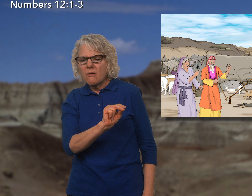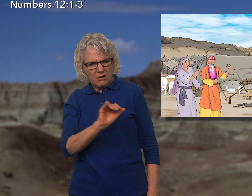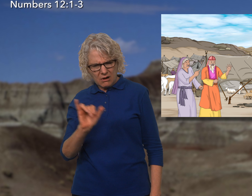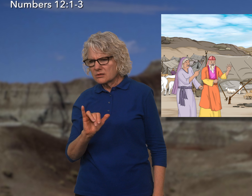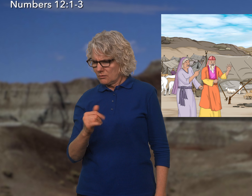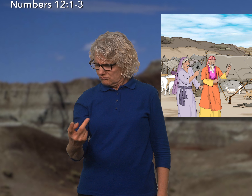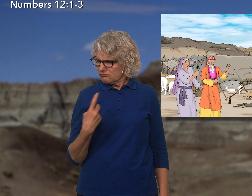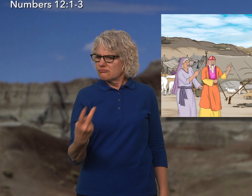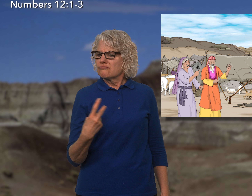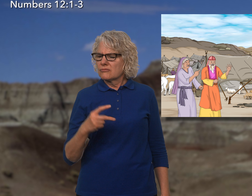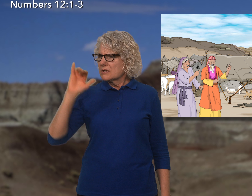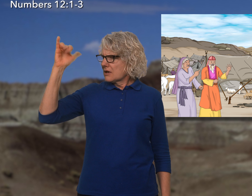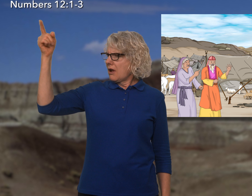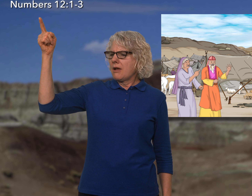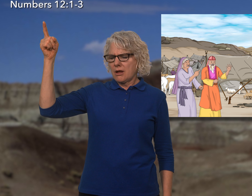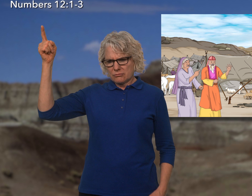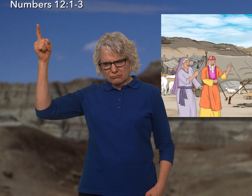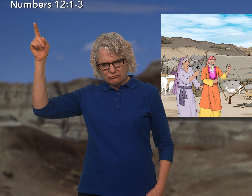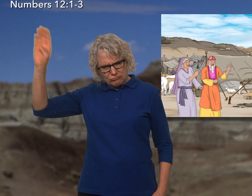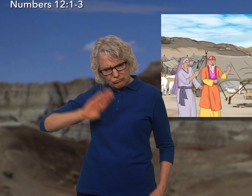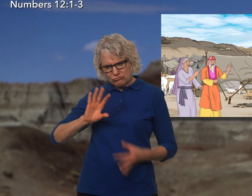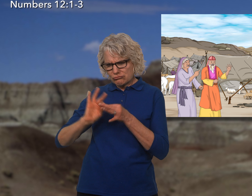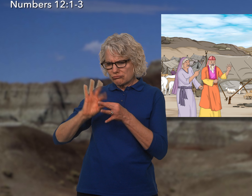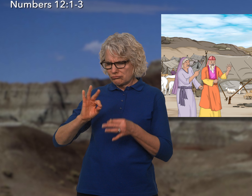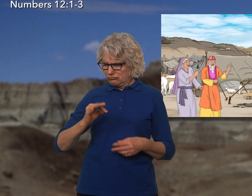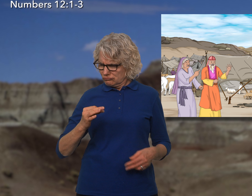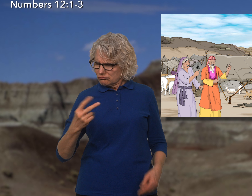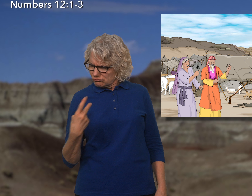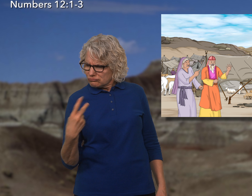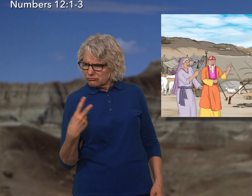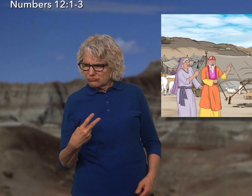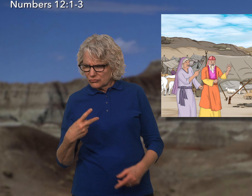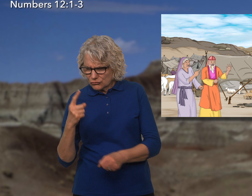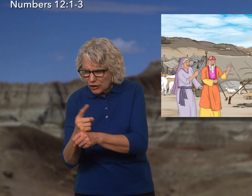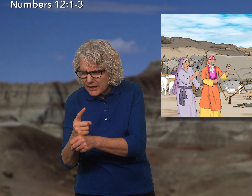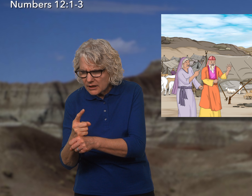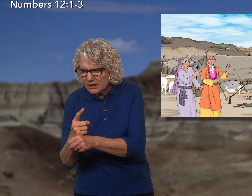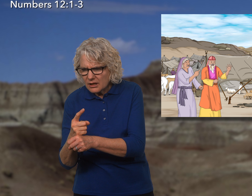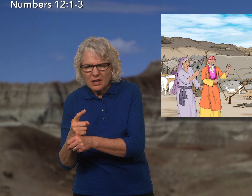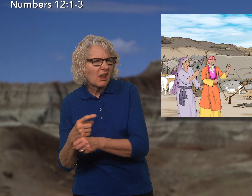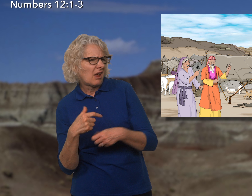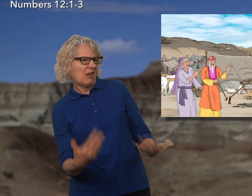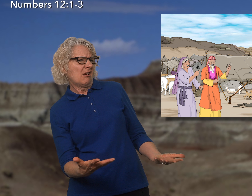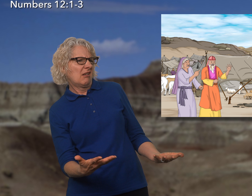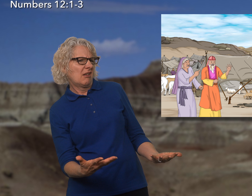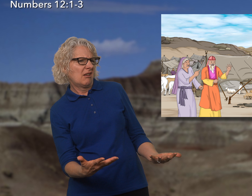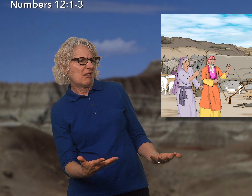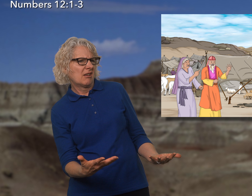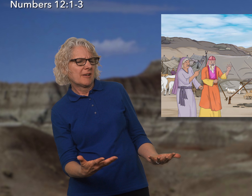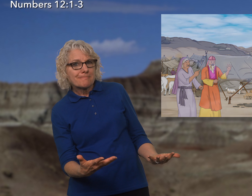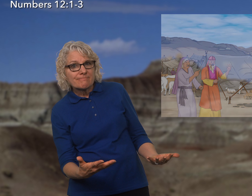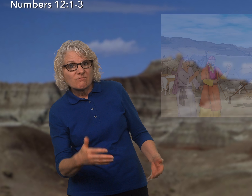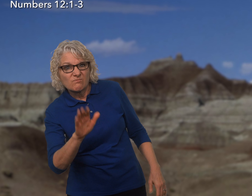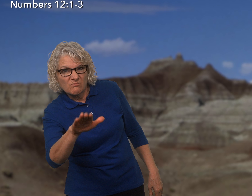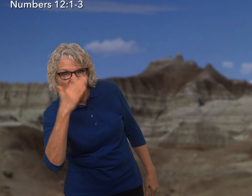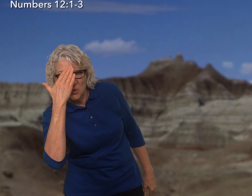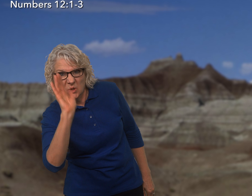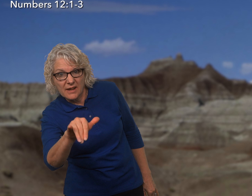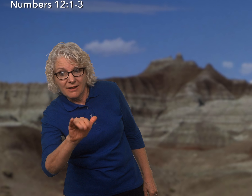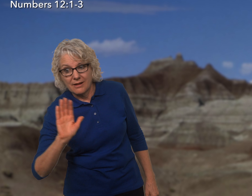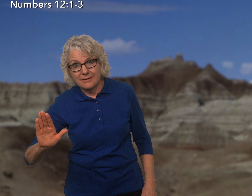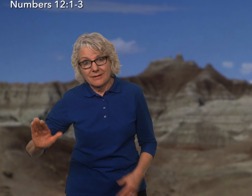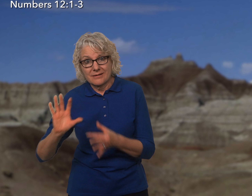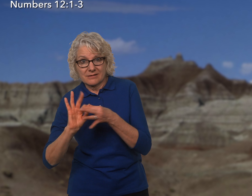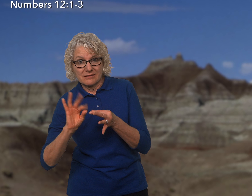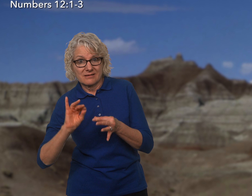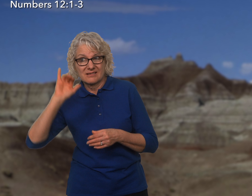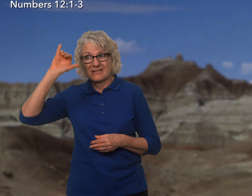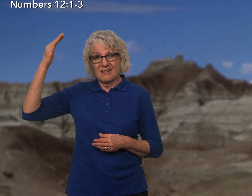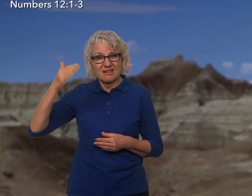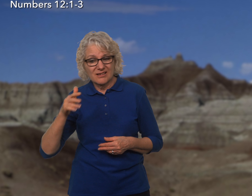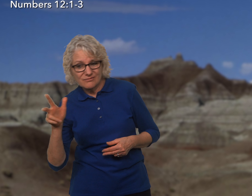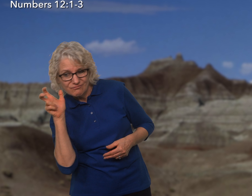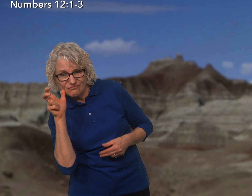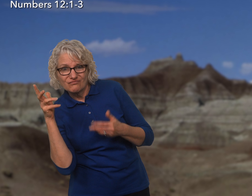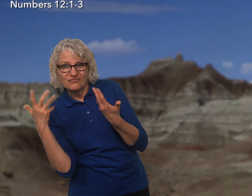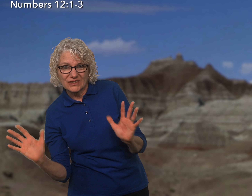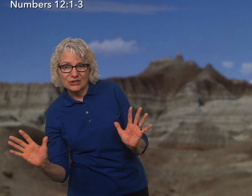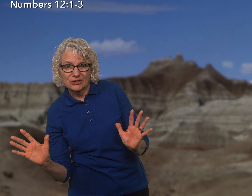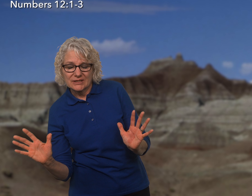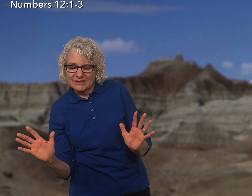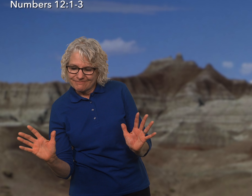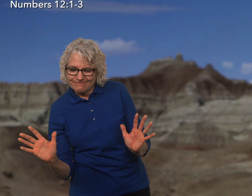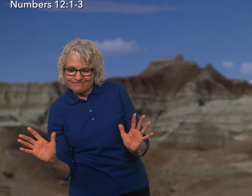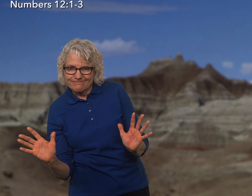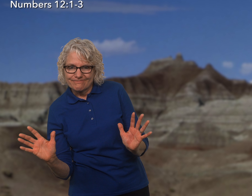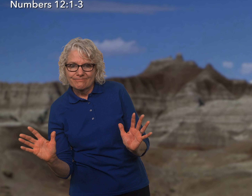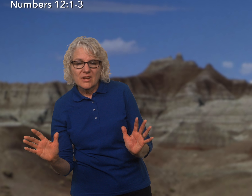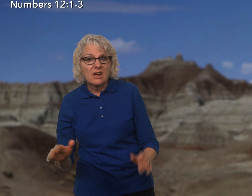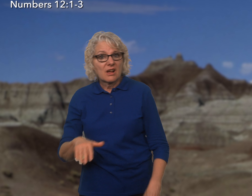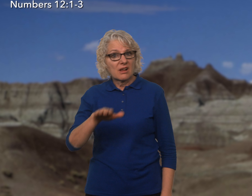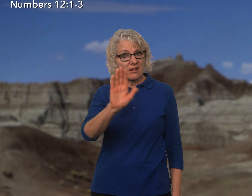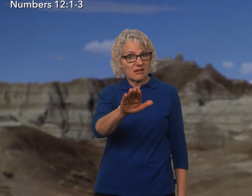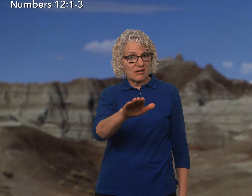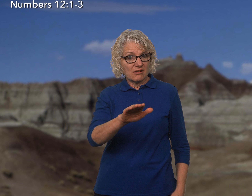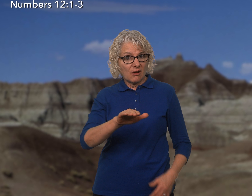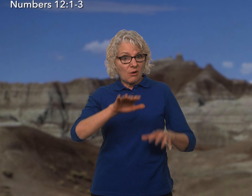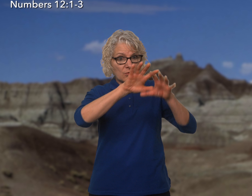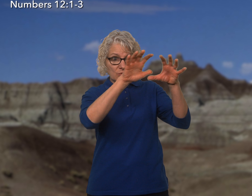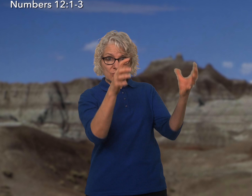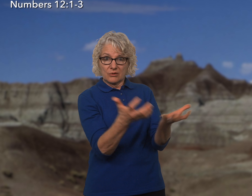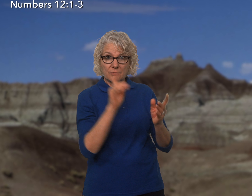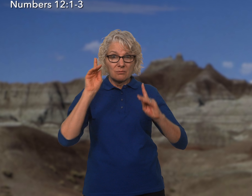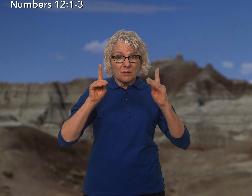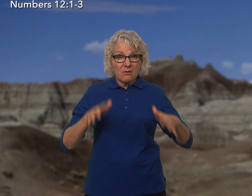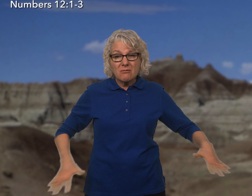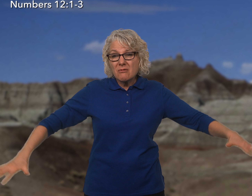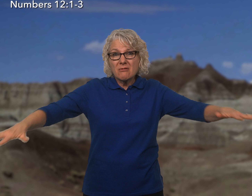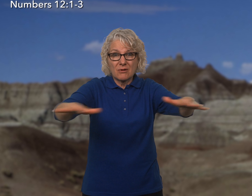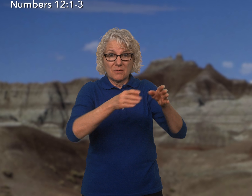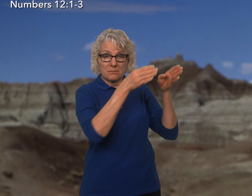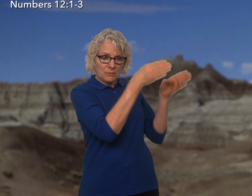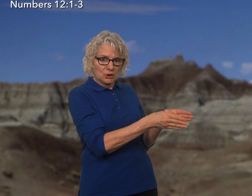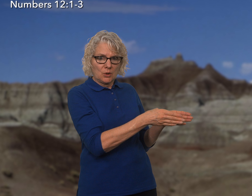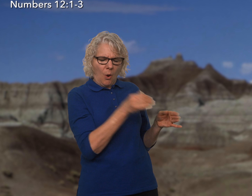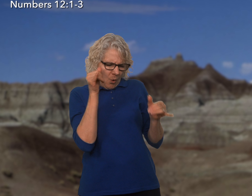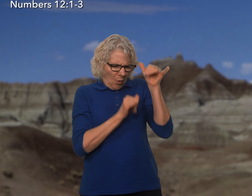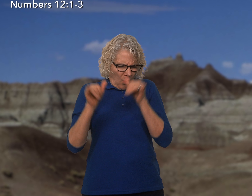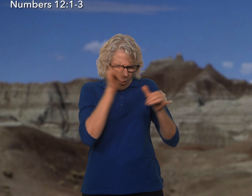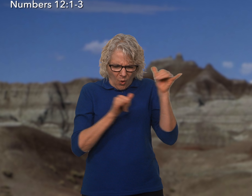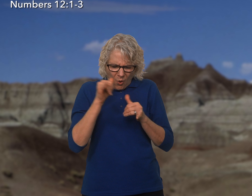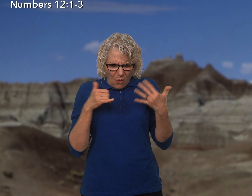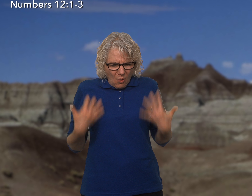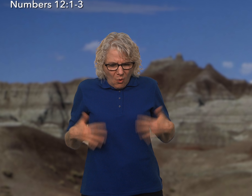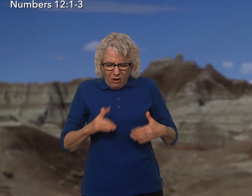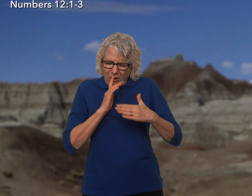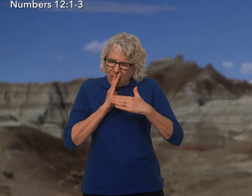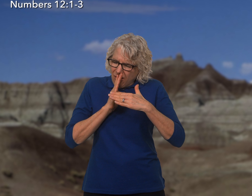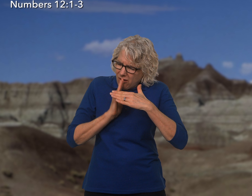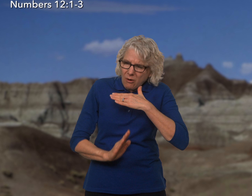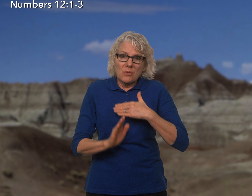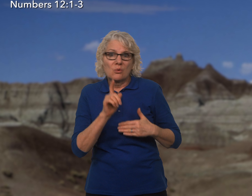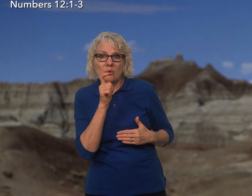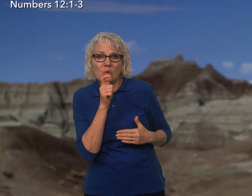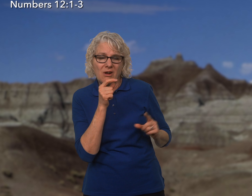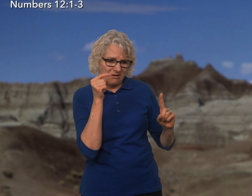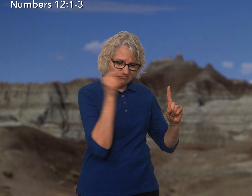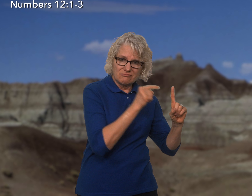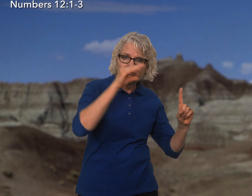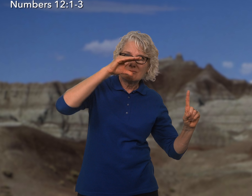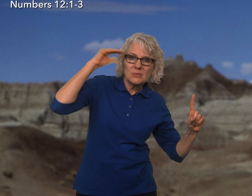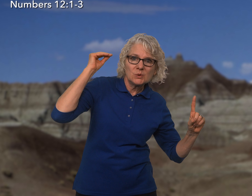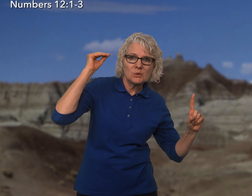“Does He not also speak through us?” And the LORD heard this.